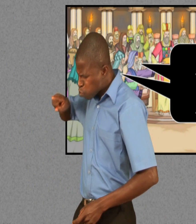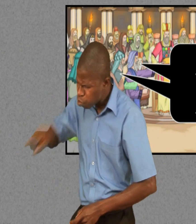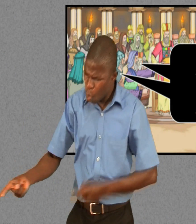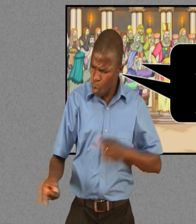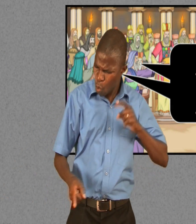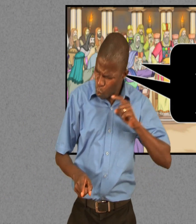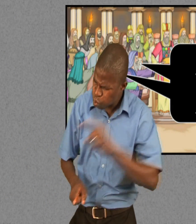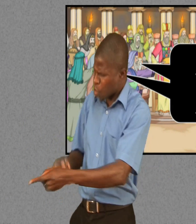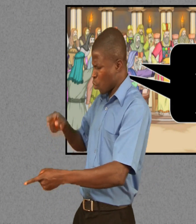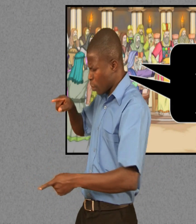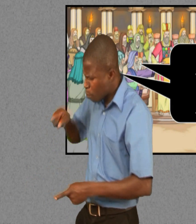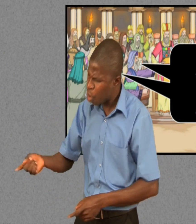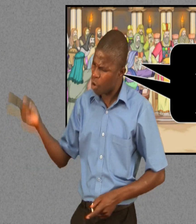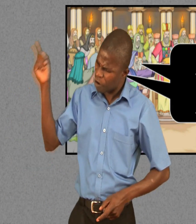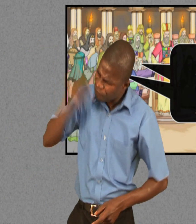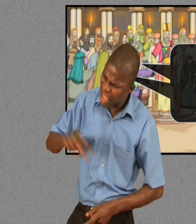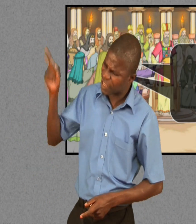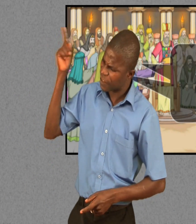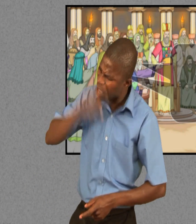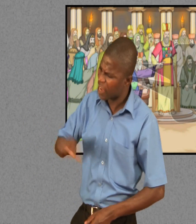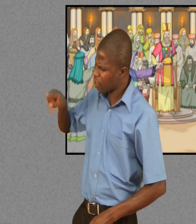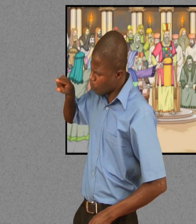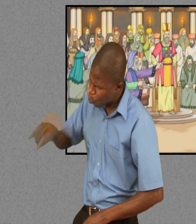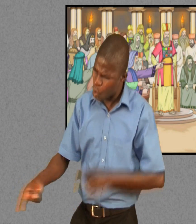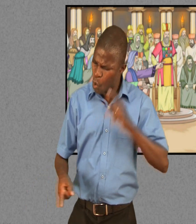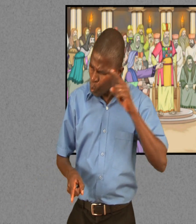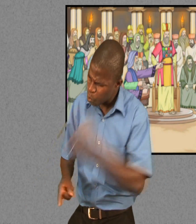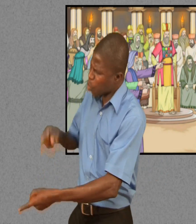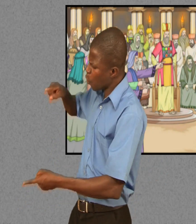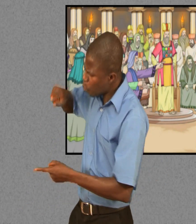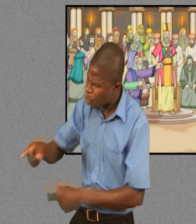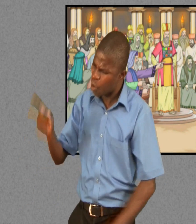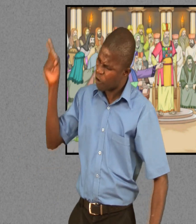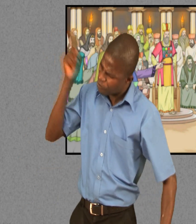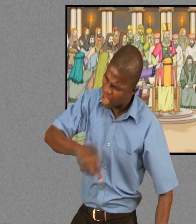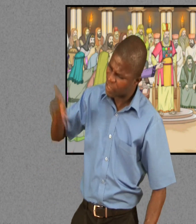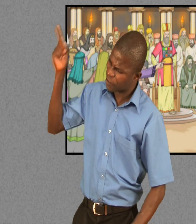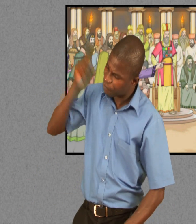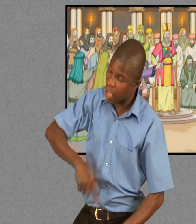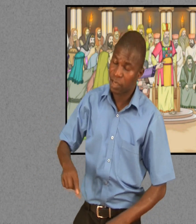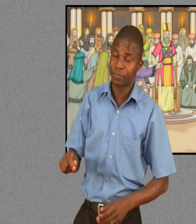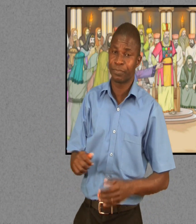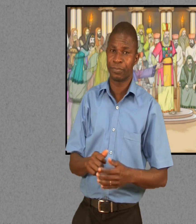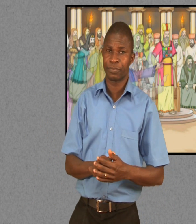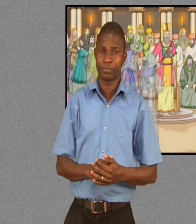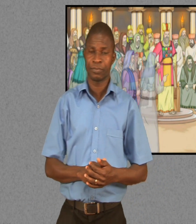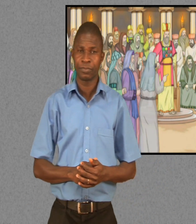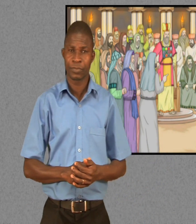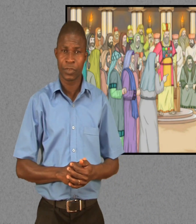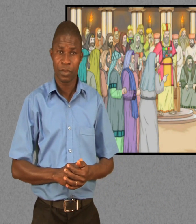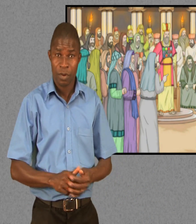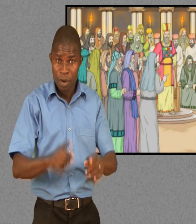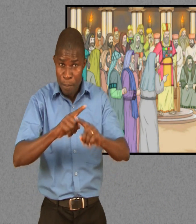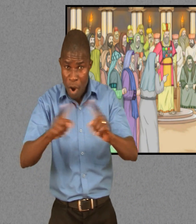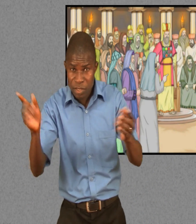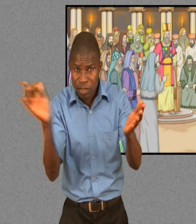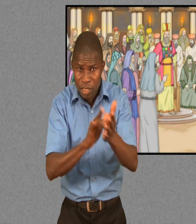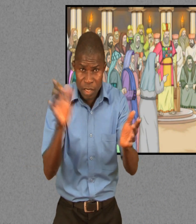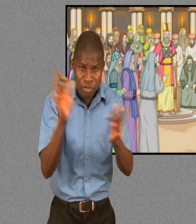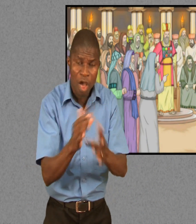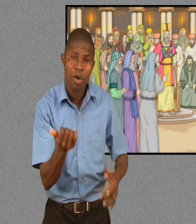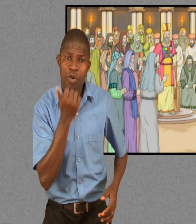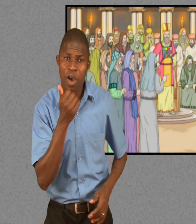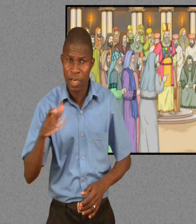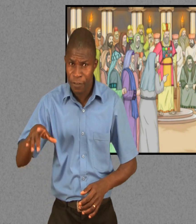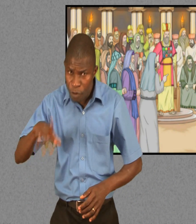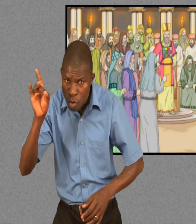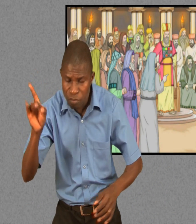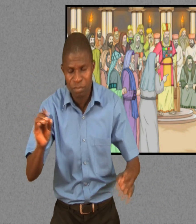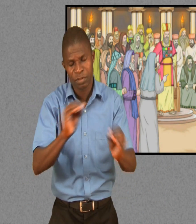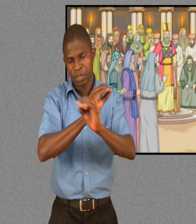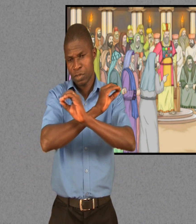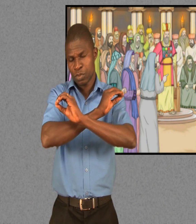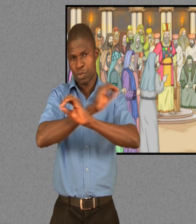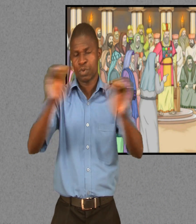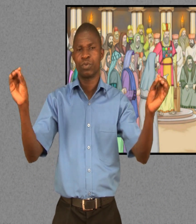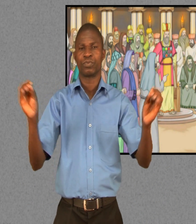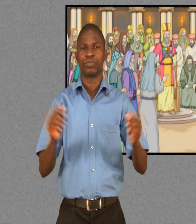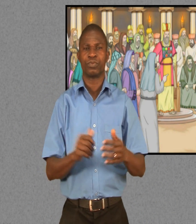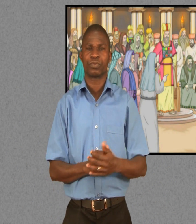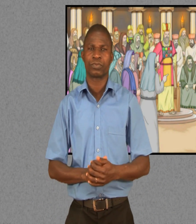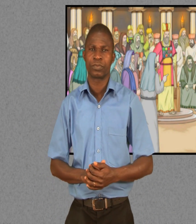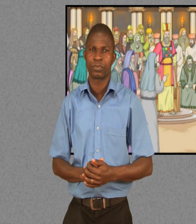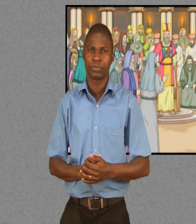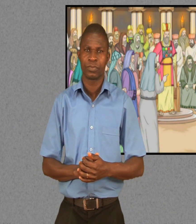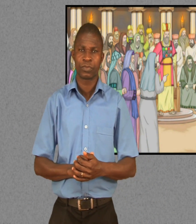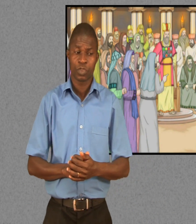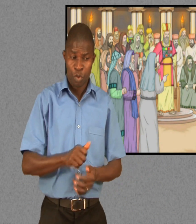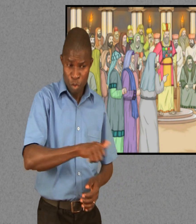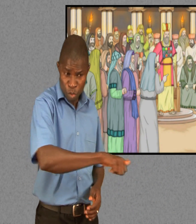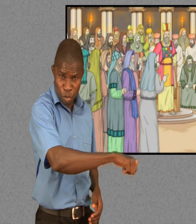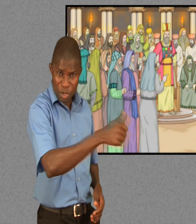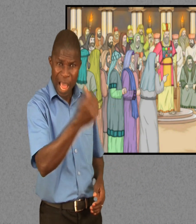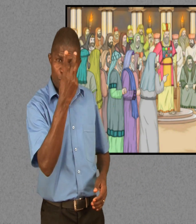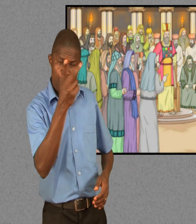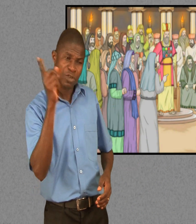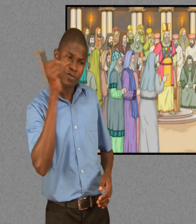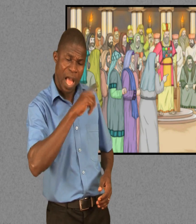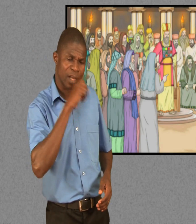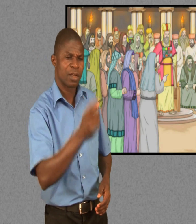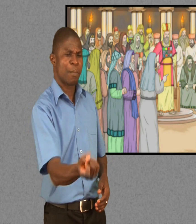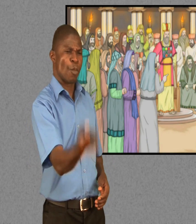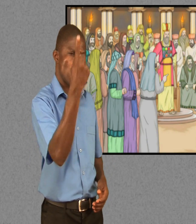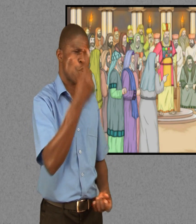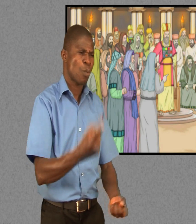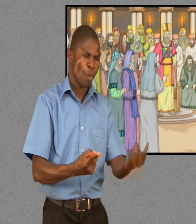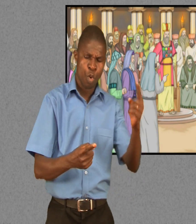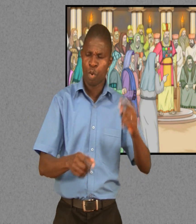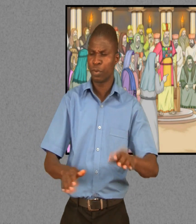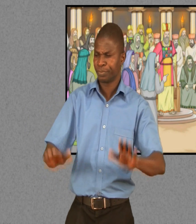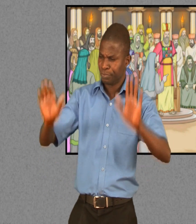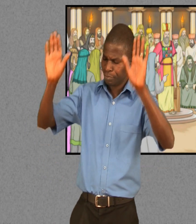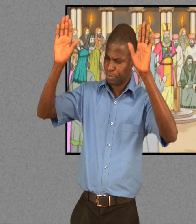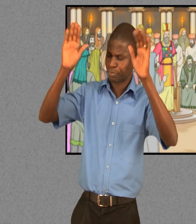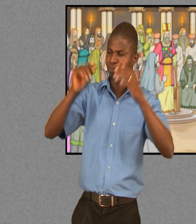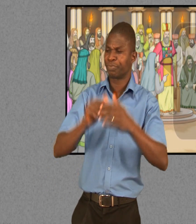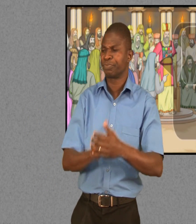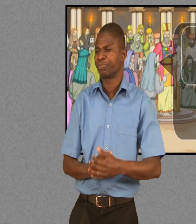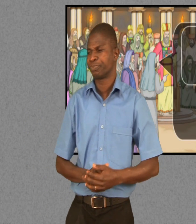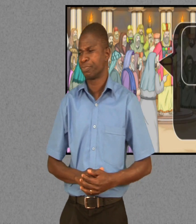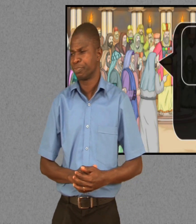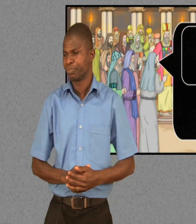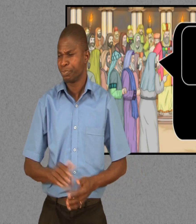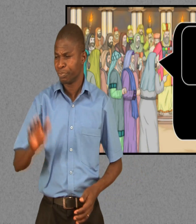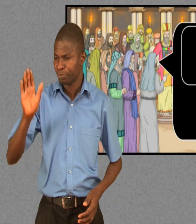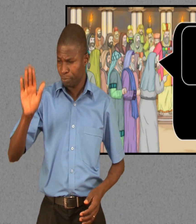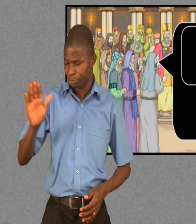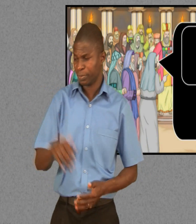But they did not find any, though many false witnesses came forward.